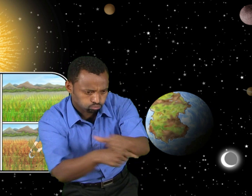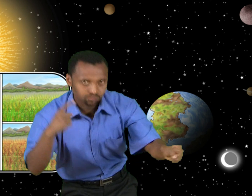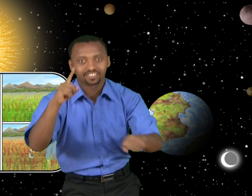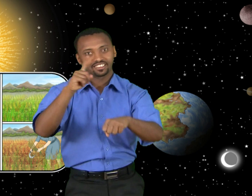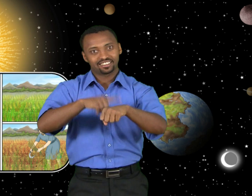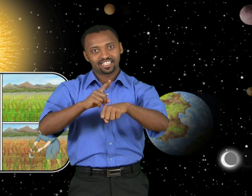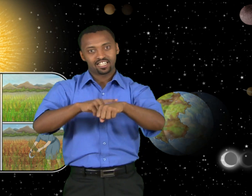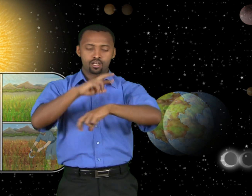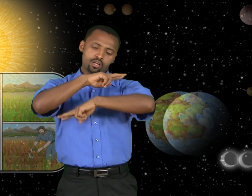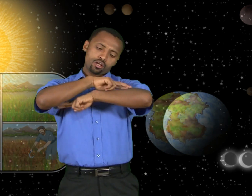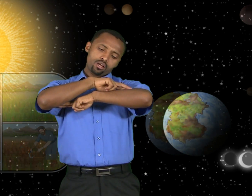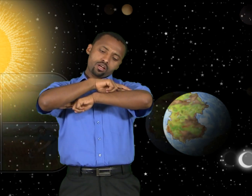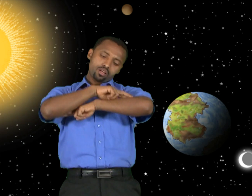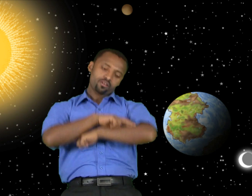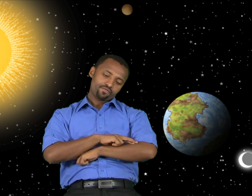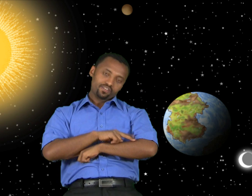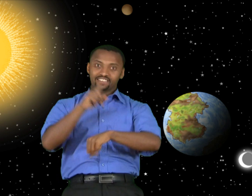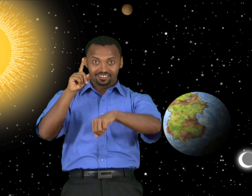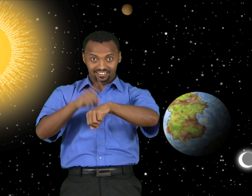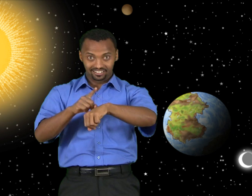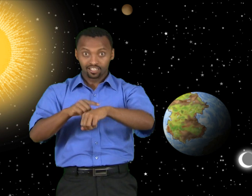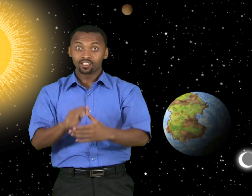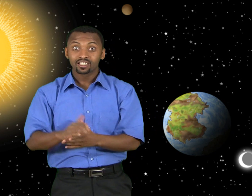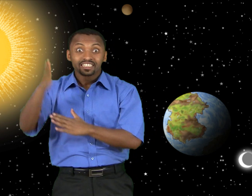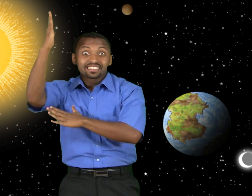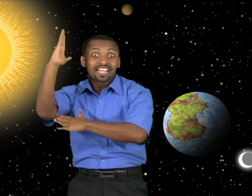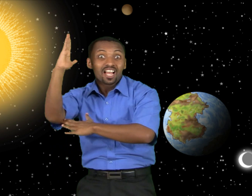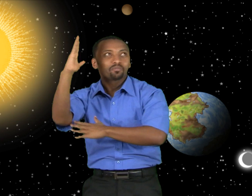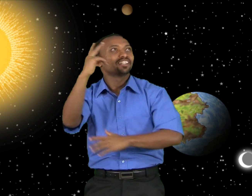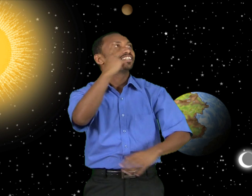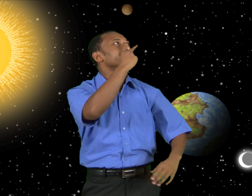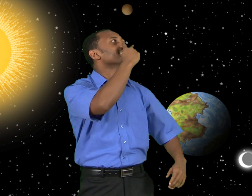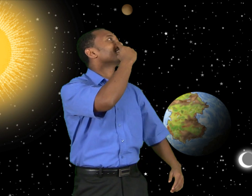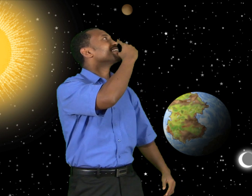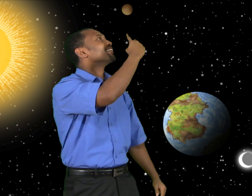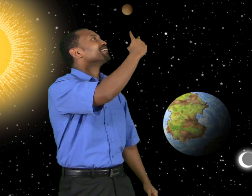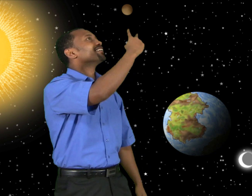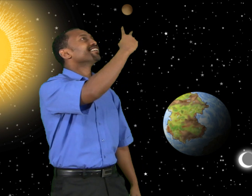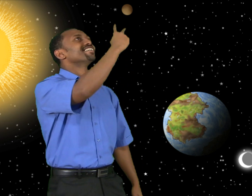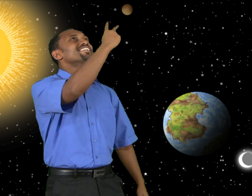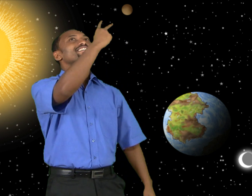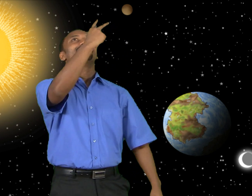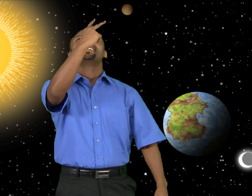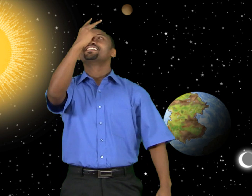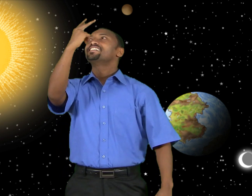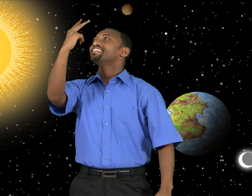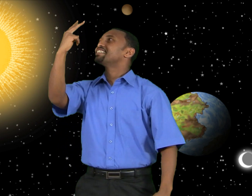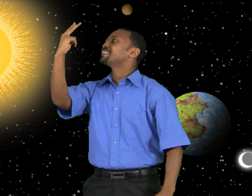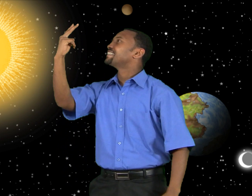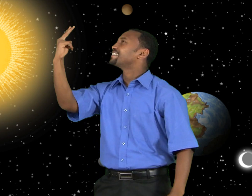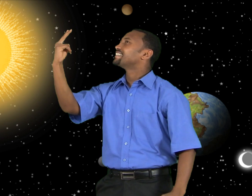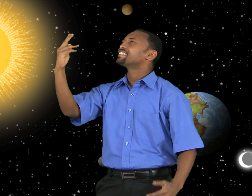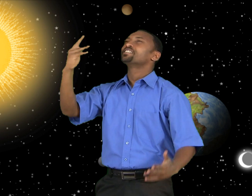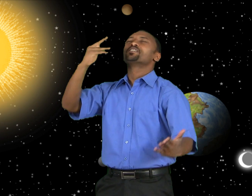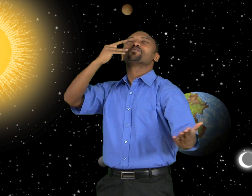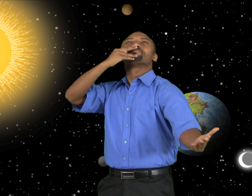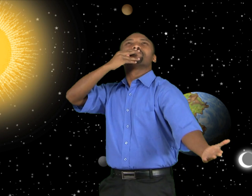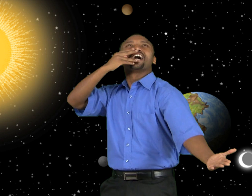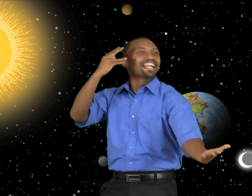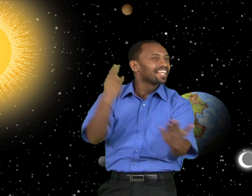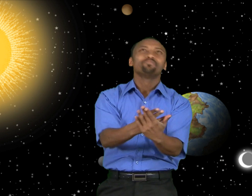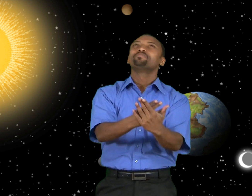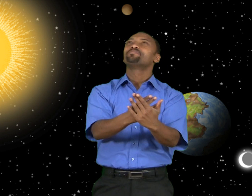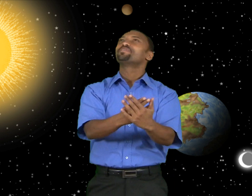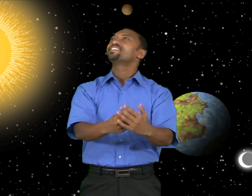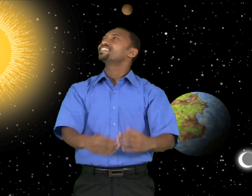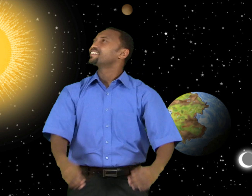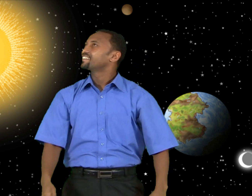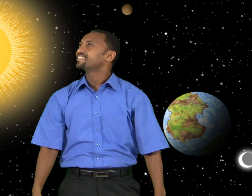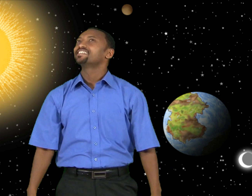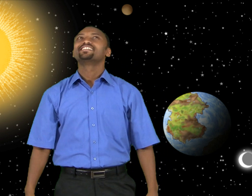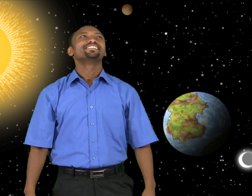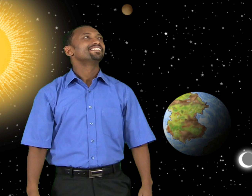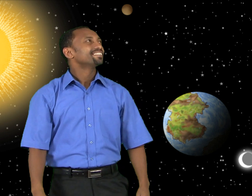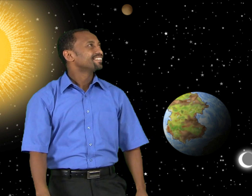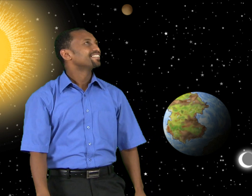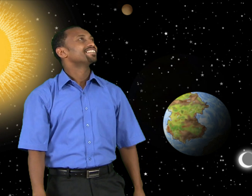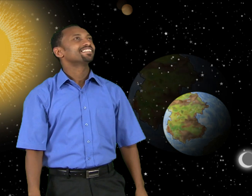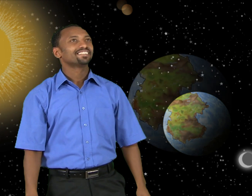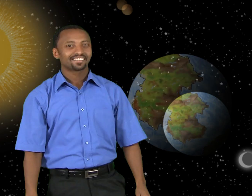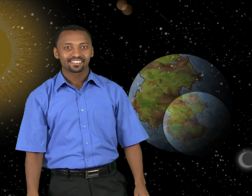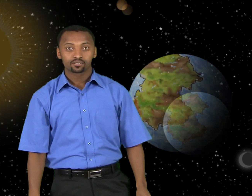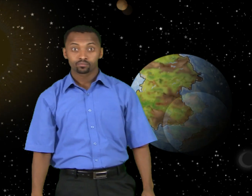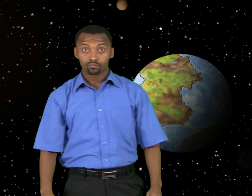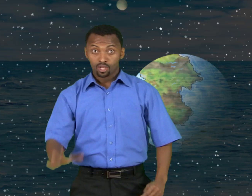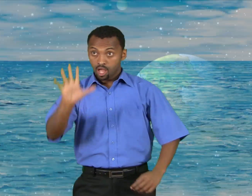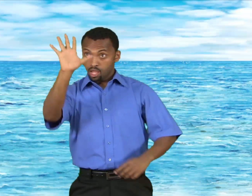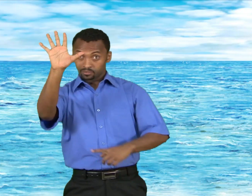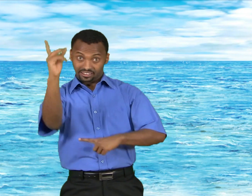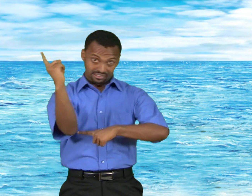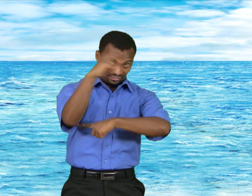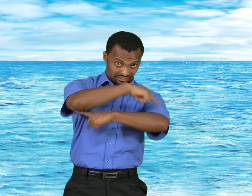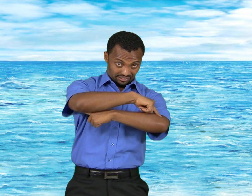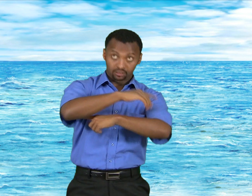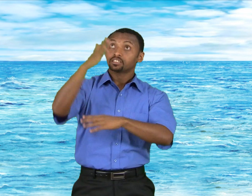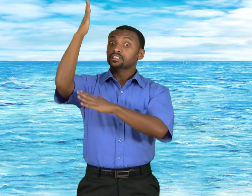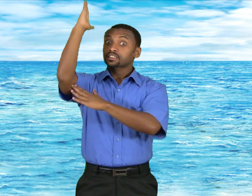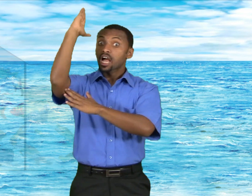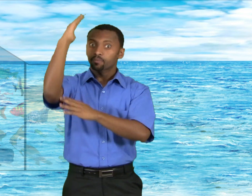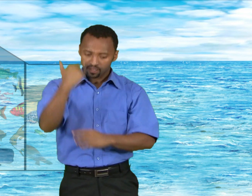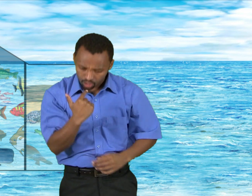And God saw that it was good. And there was evening, and there was morning—the fourth day.